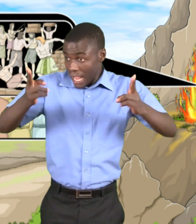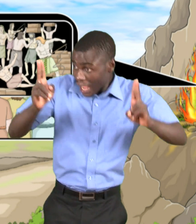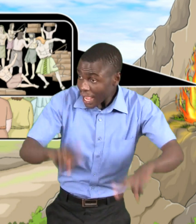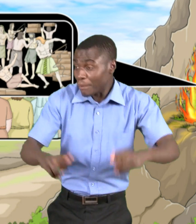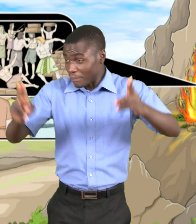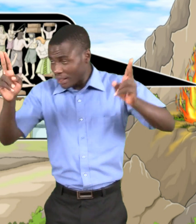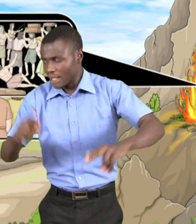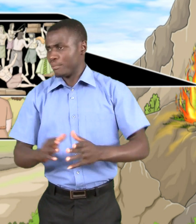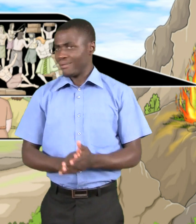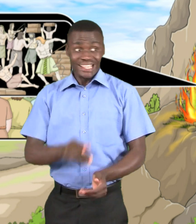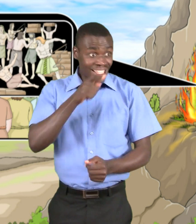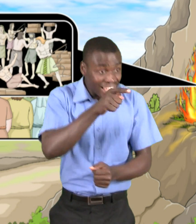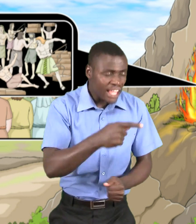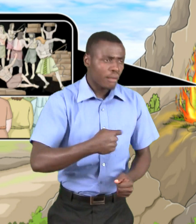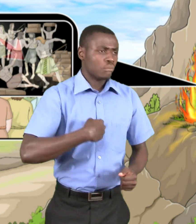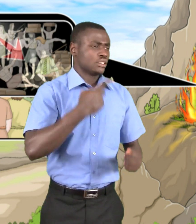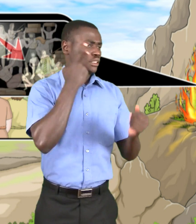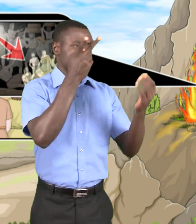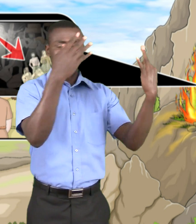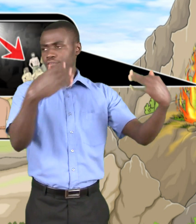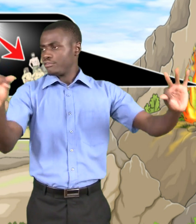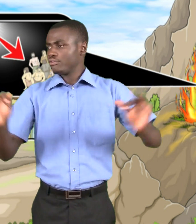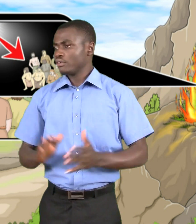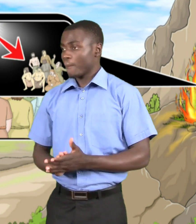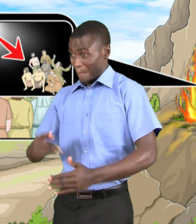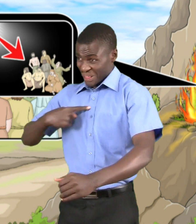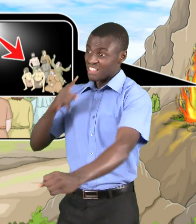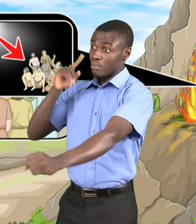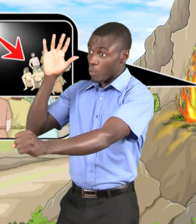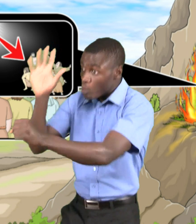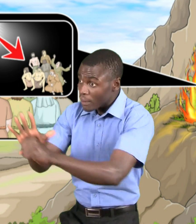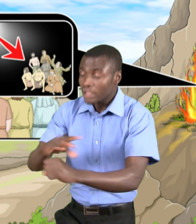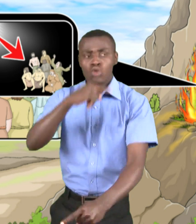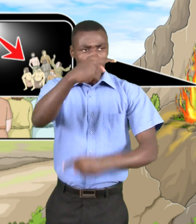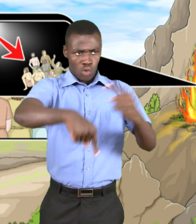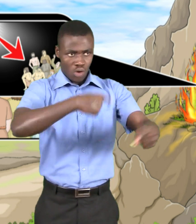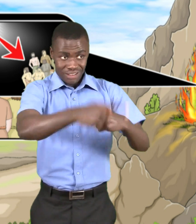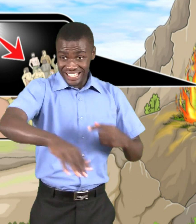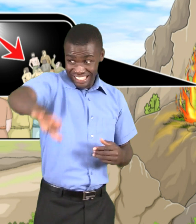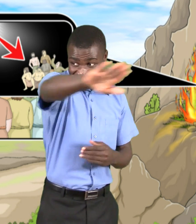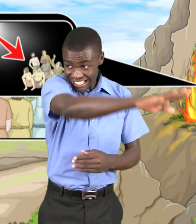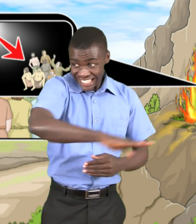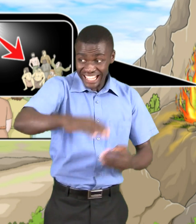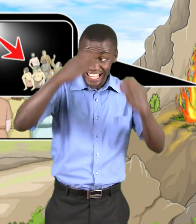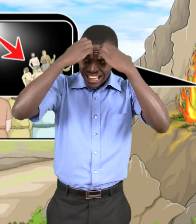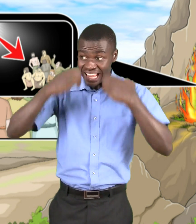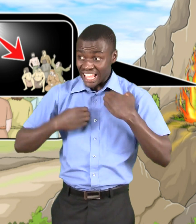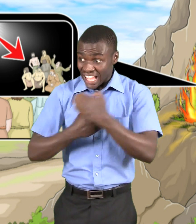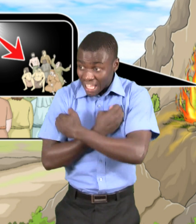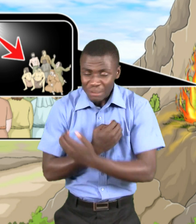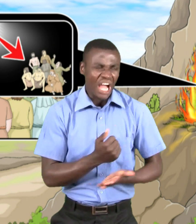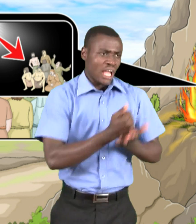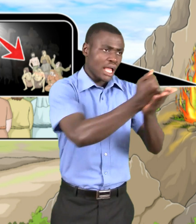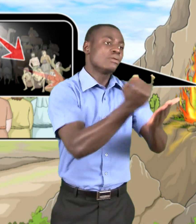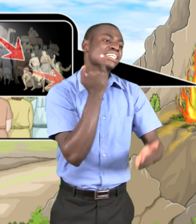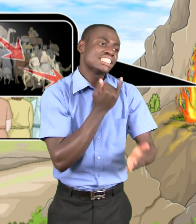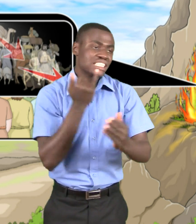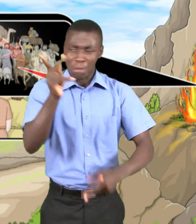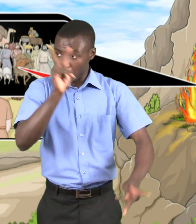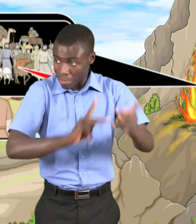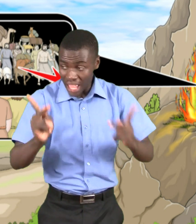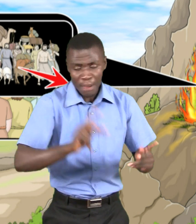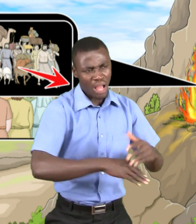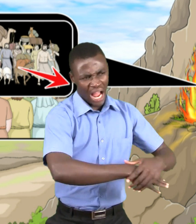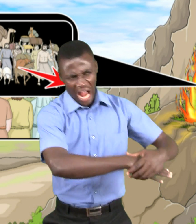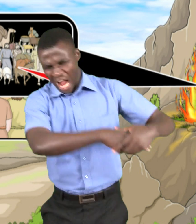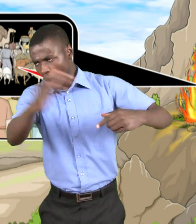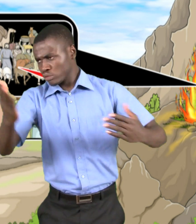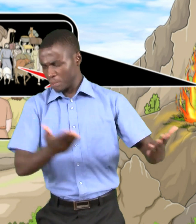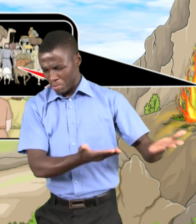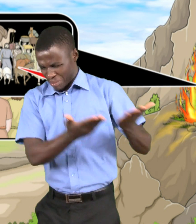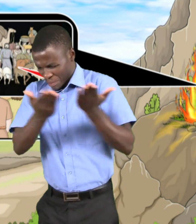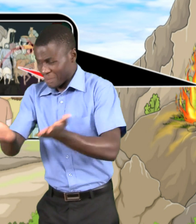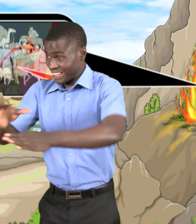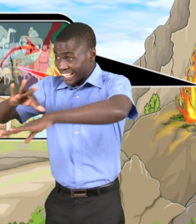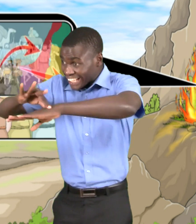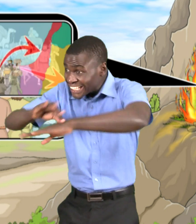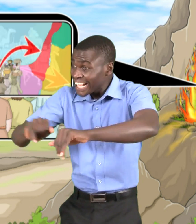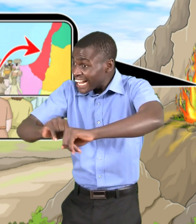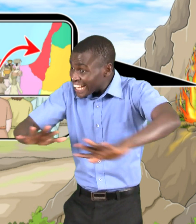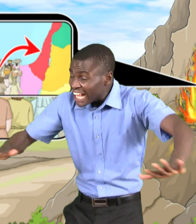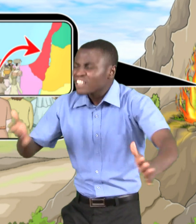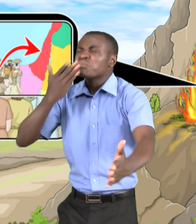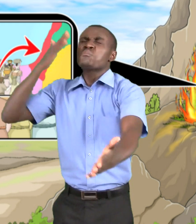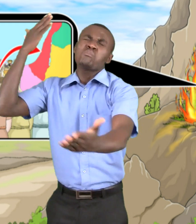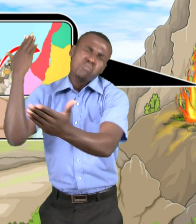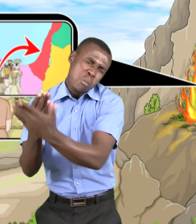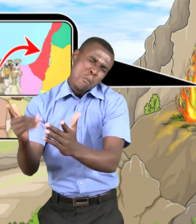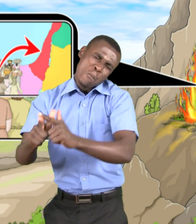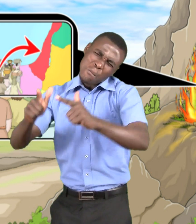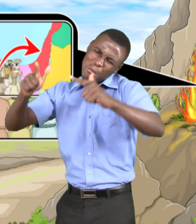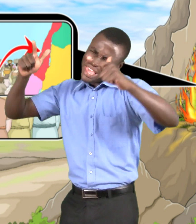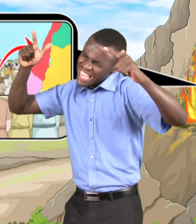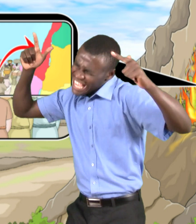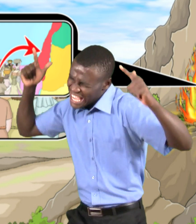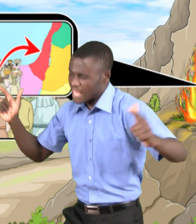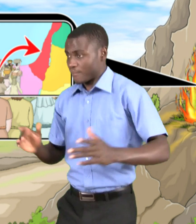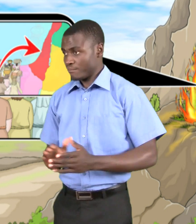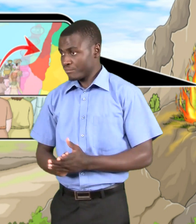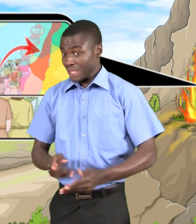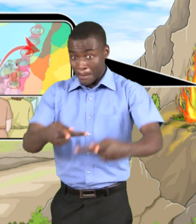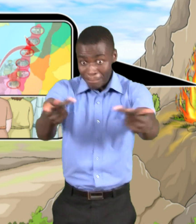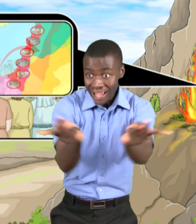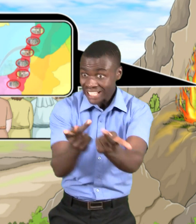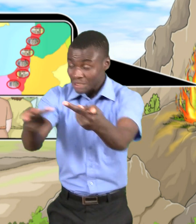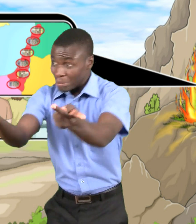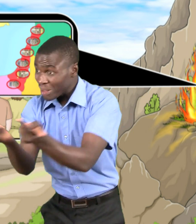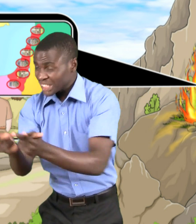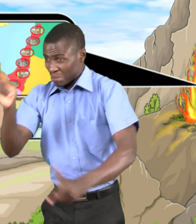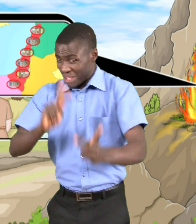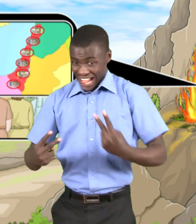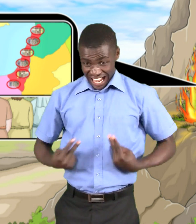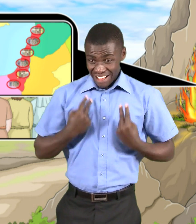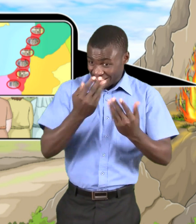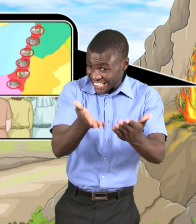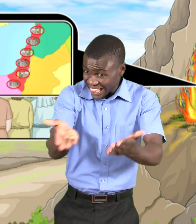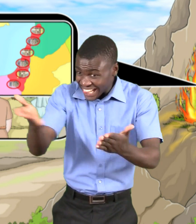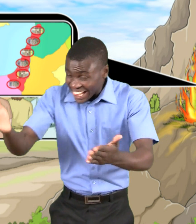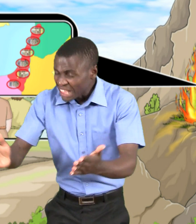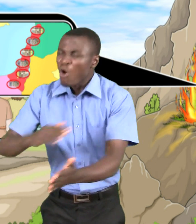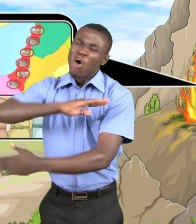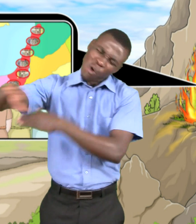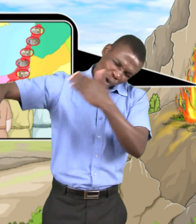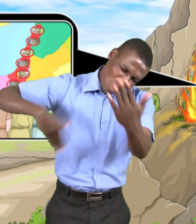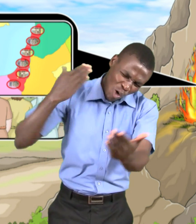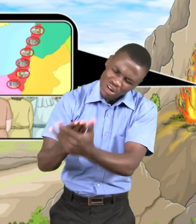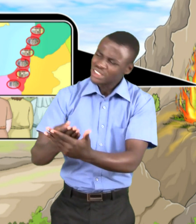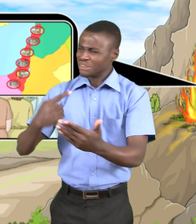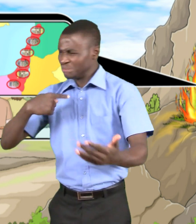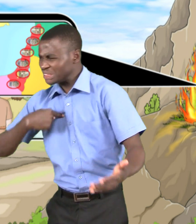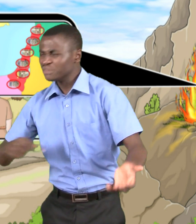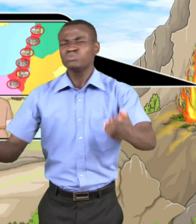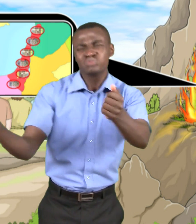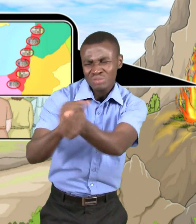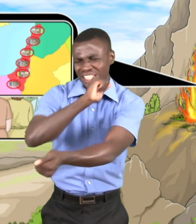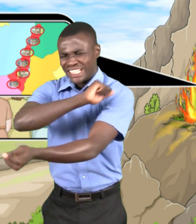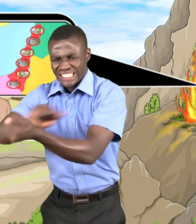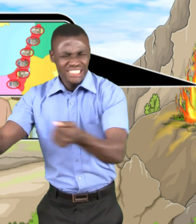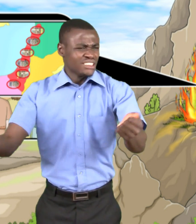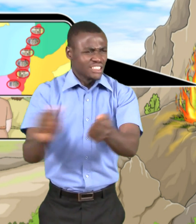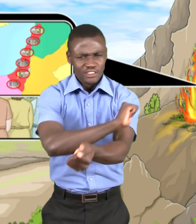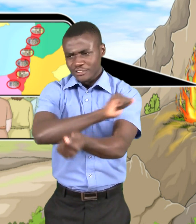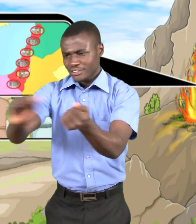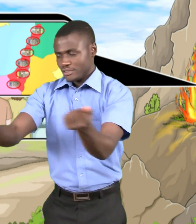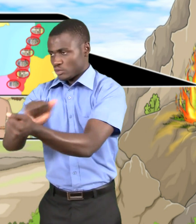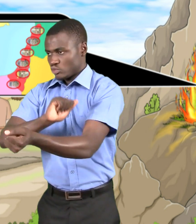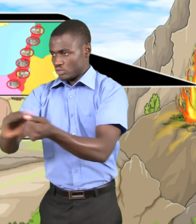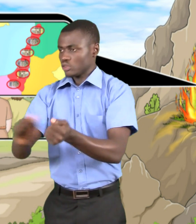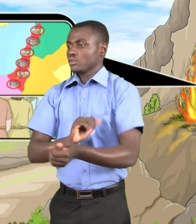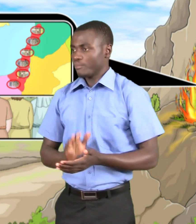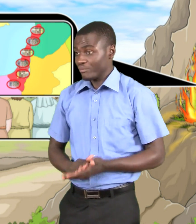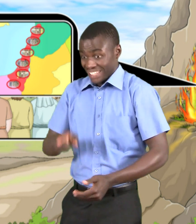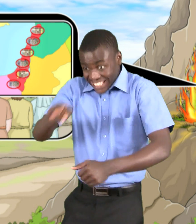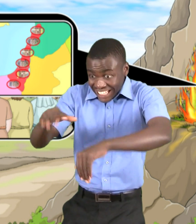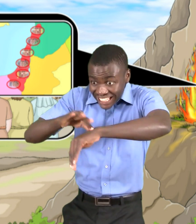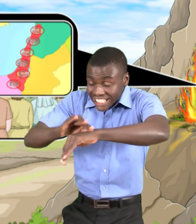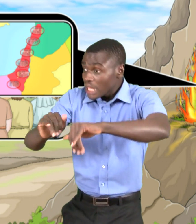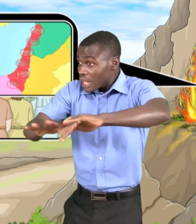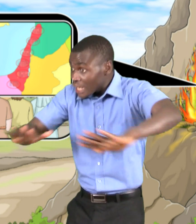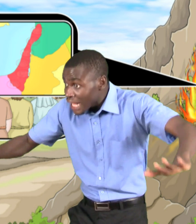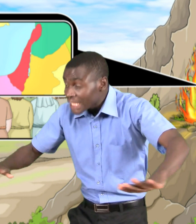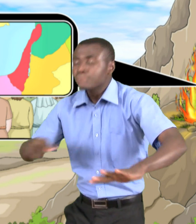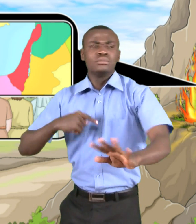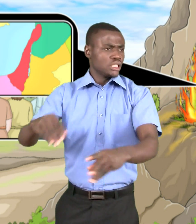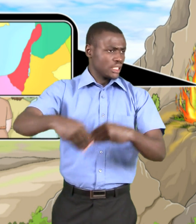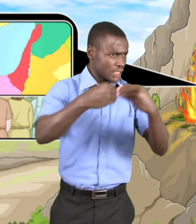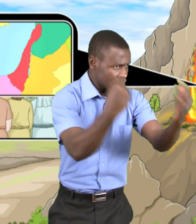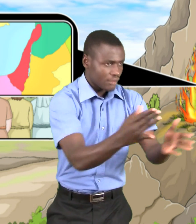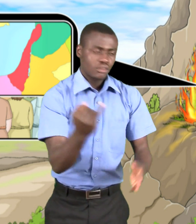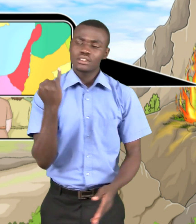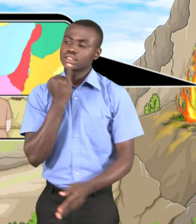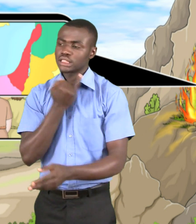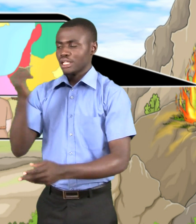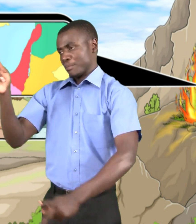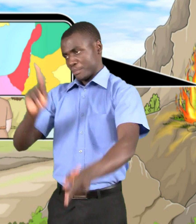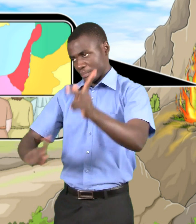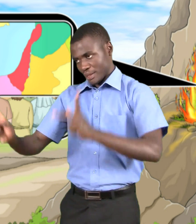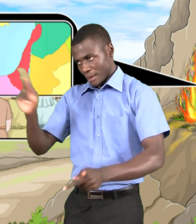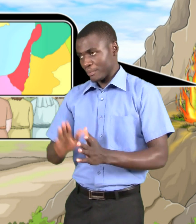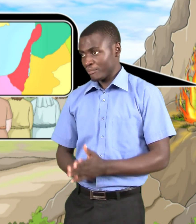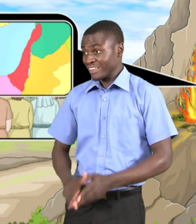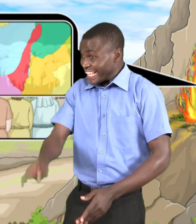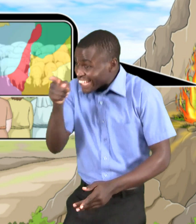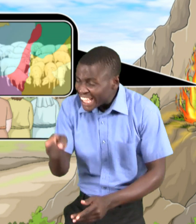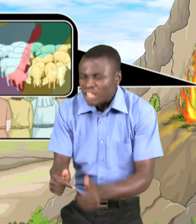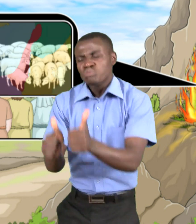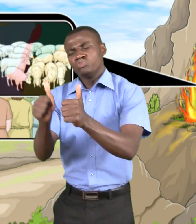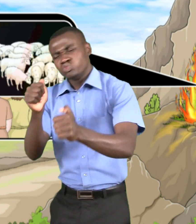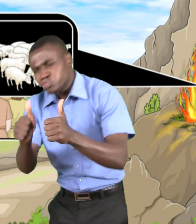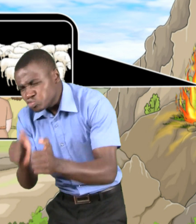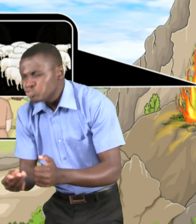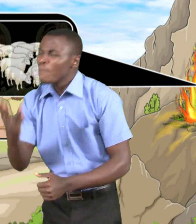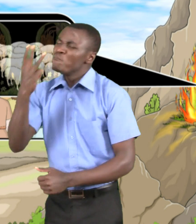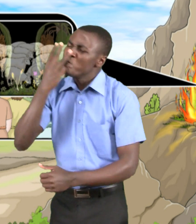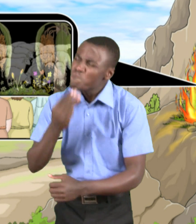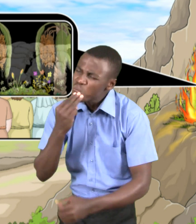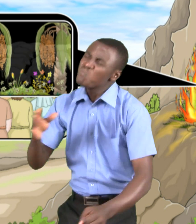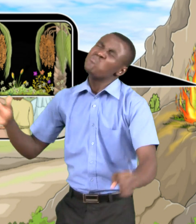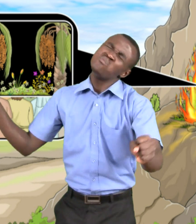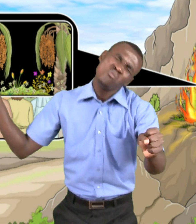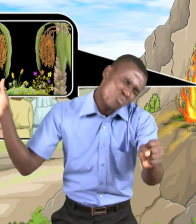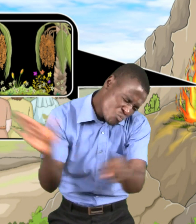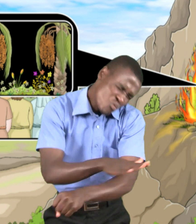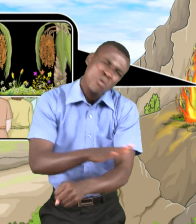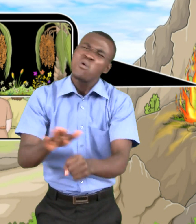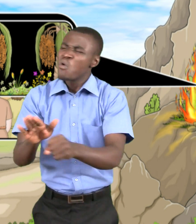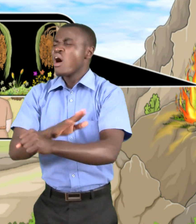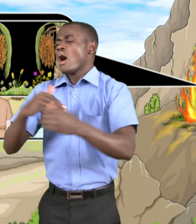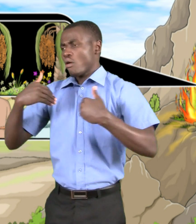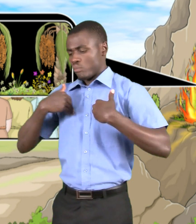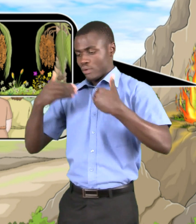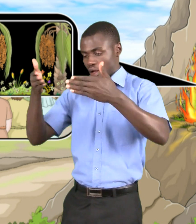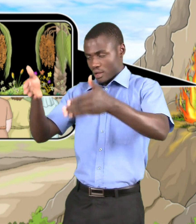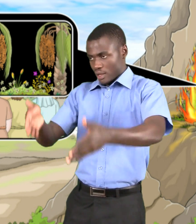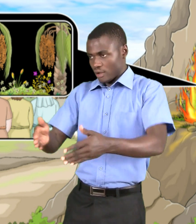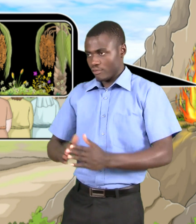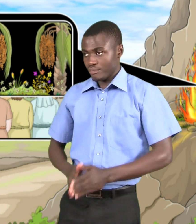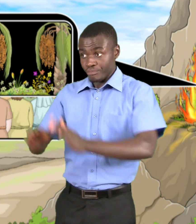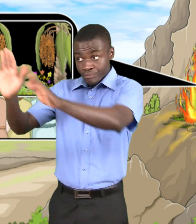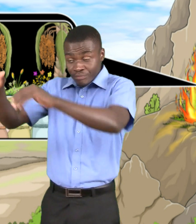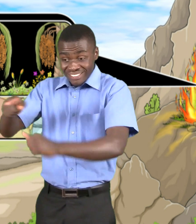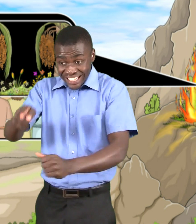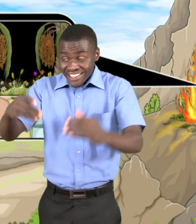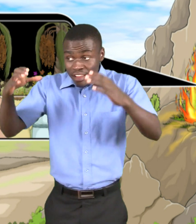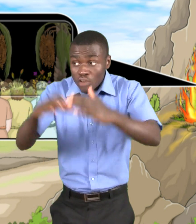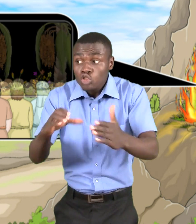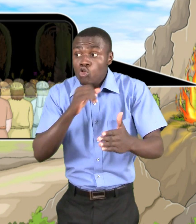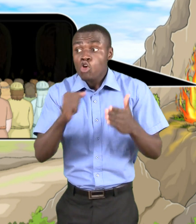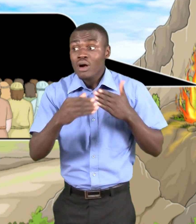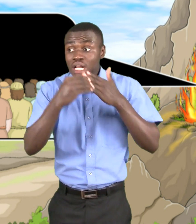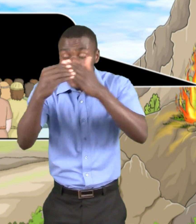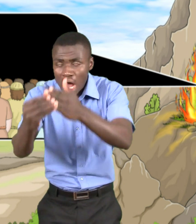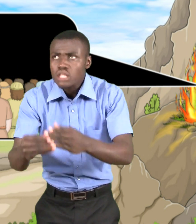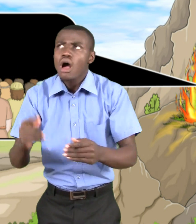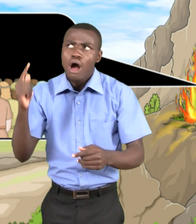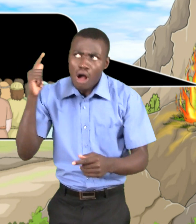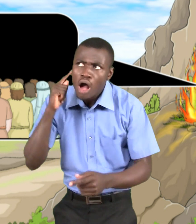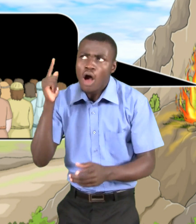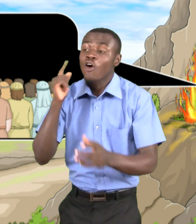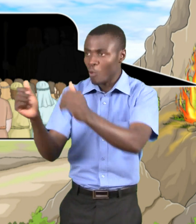And I have promised to bring you up out of your affliction in Egypt, into the land of the Canaanites, Hittites, Amorites, Perizzites, Hivites, and Jebusites—a land flowing with milk and honey.’